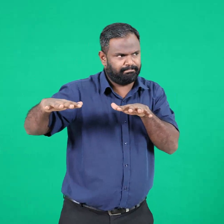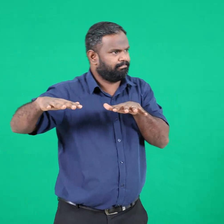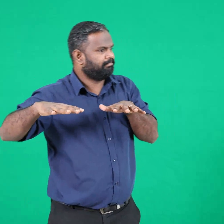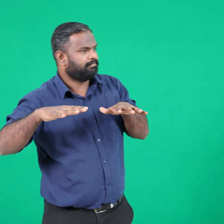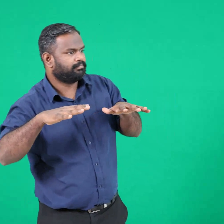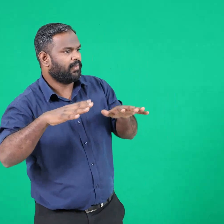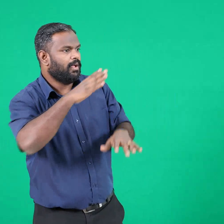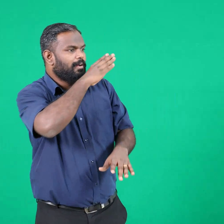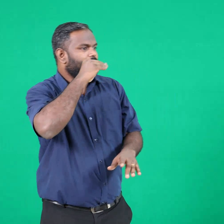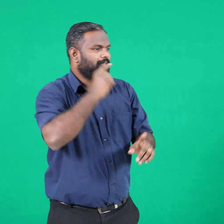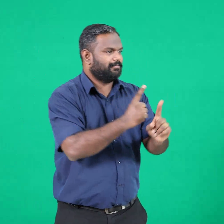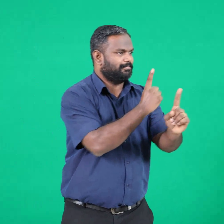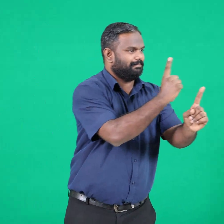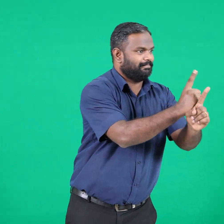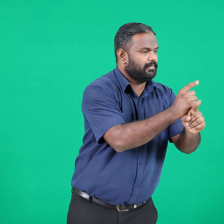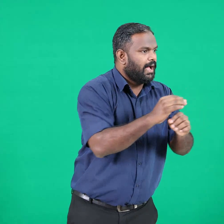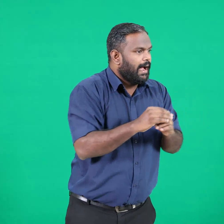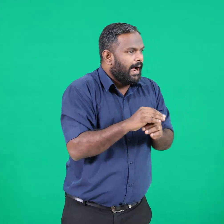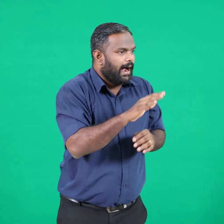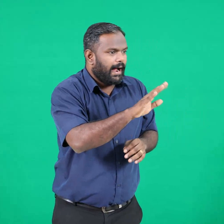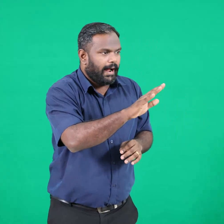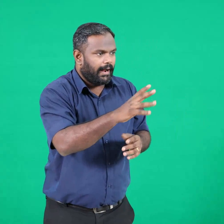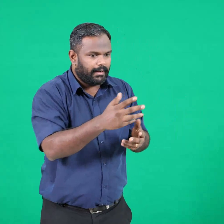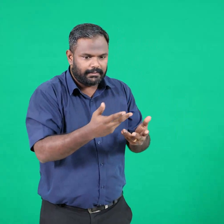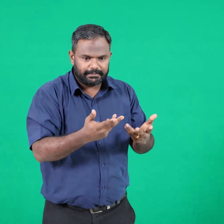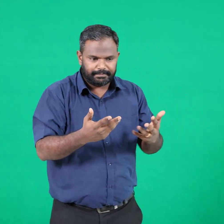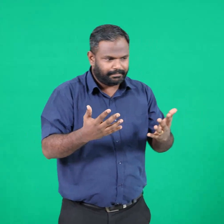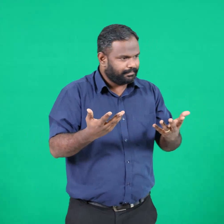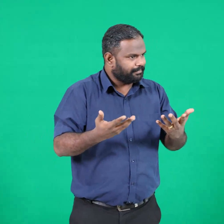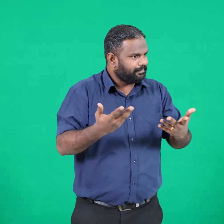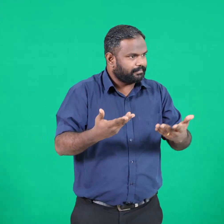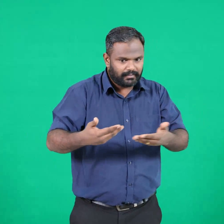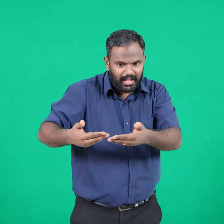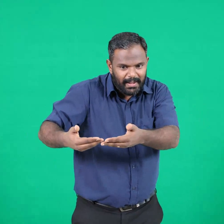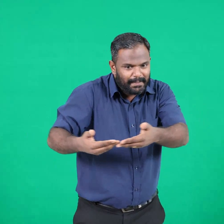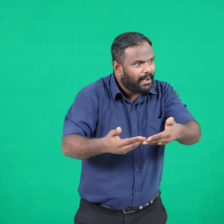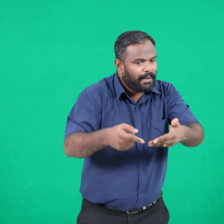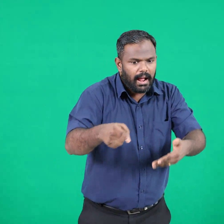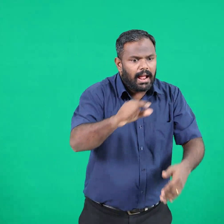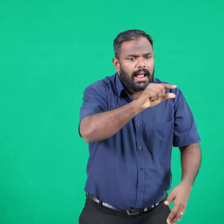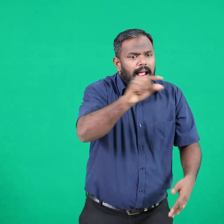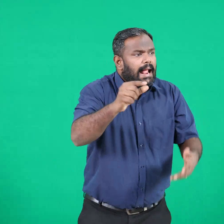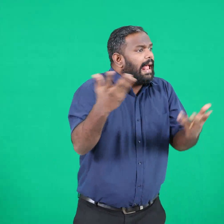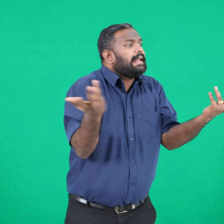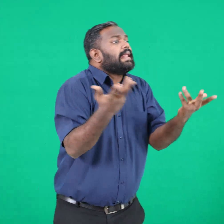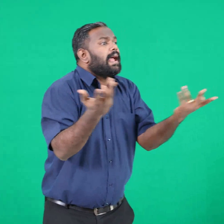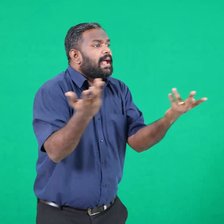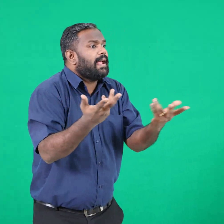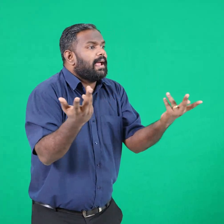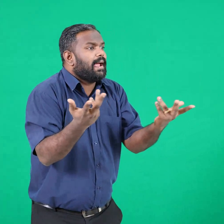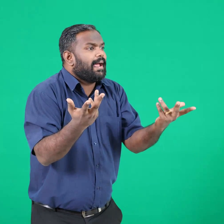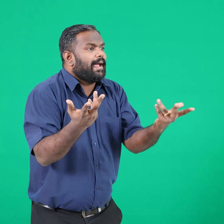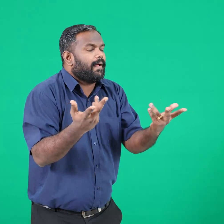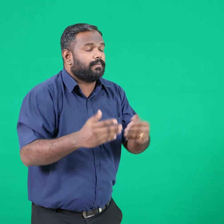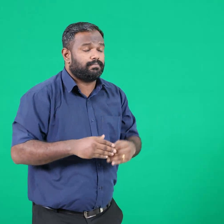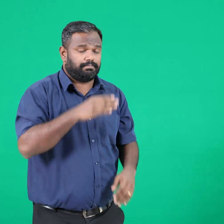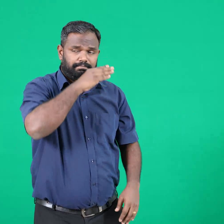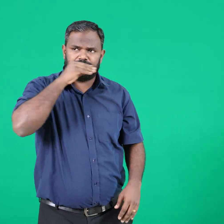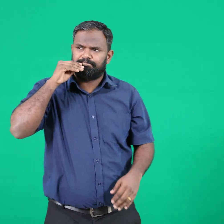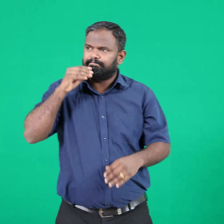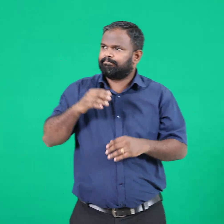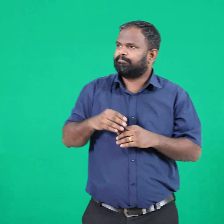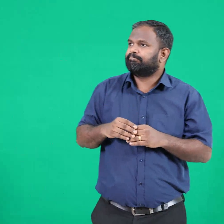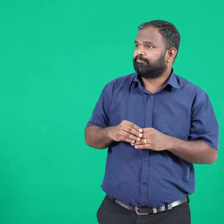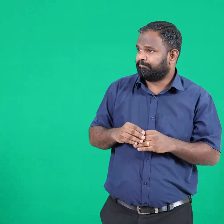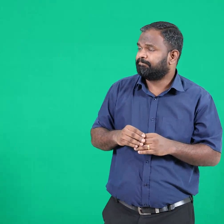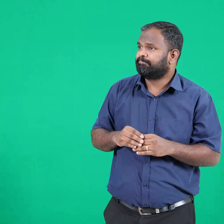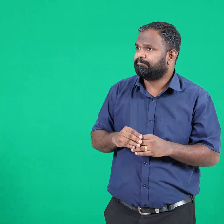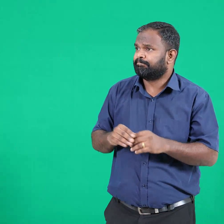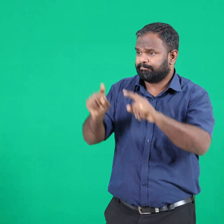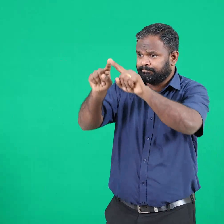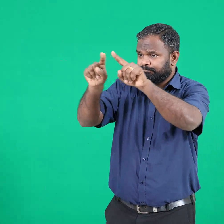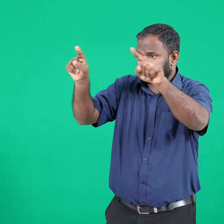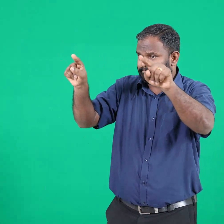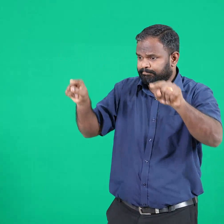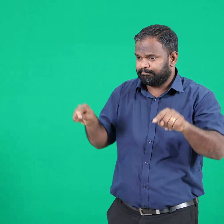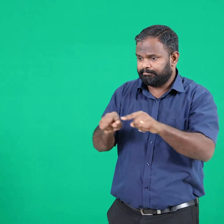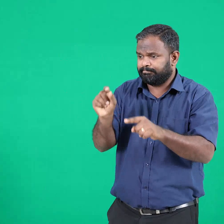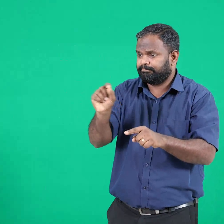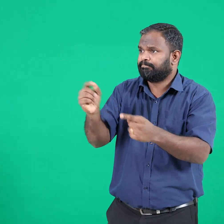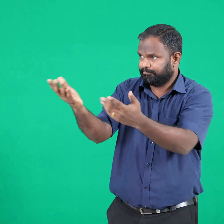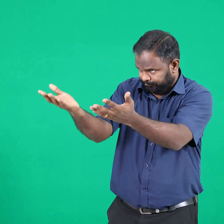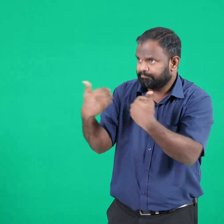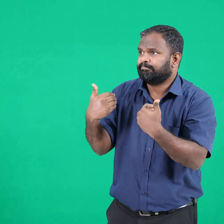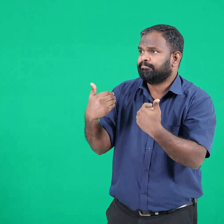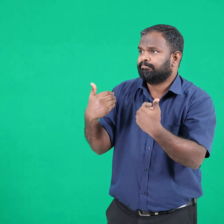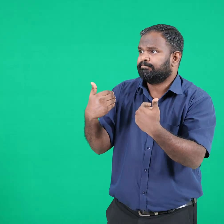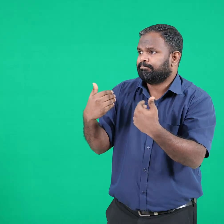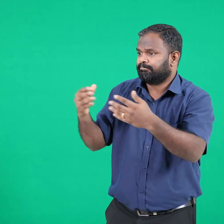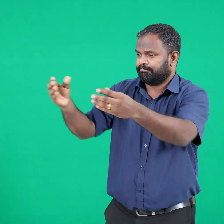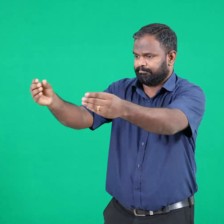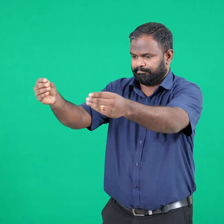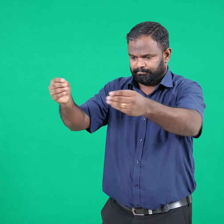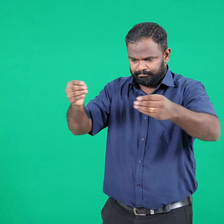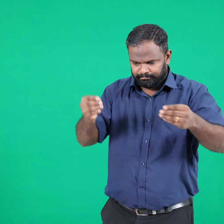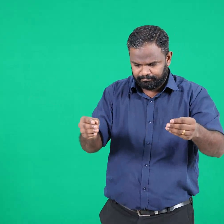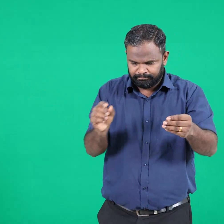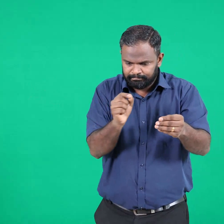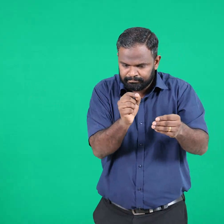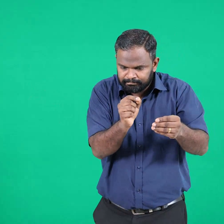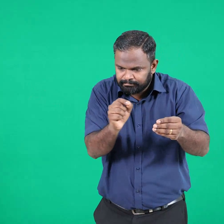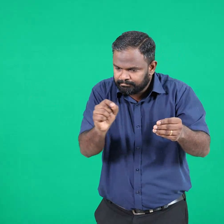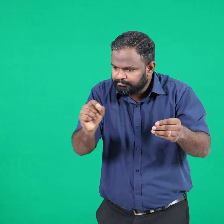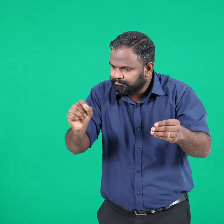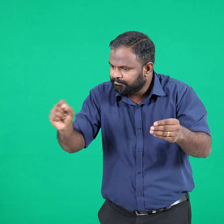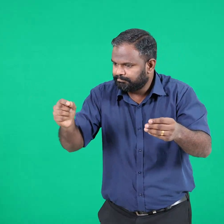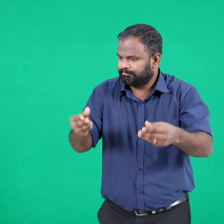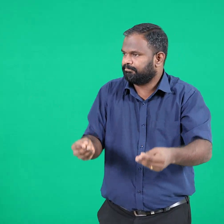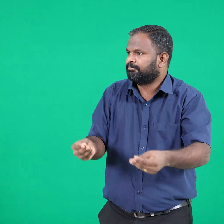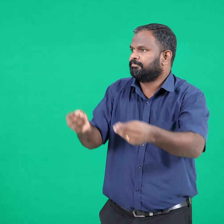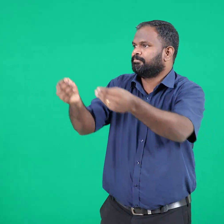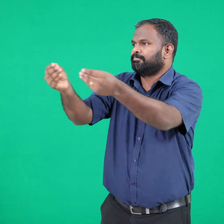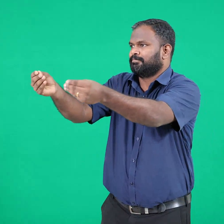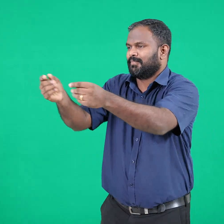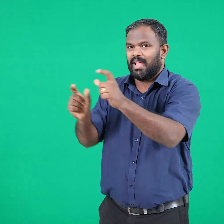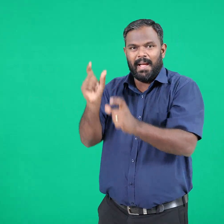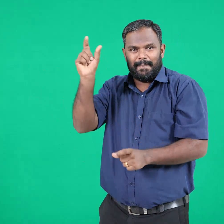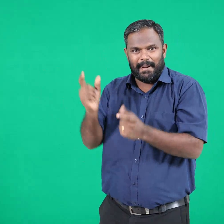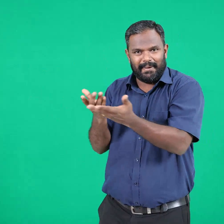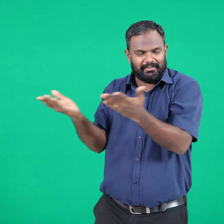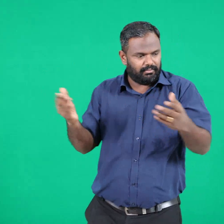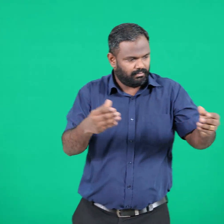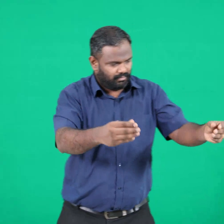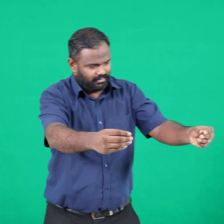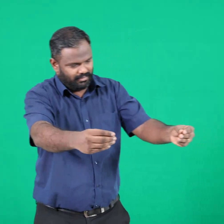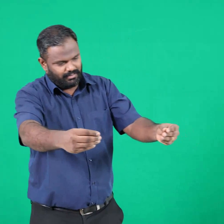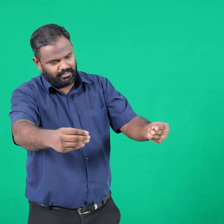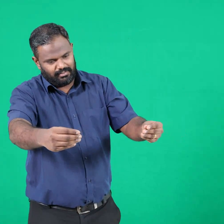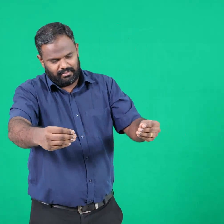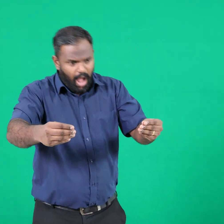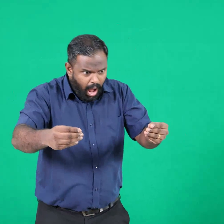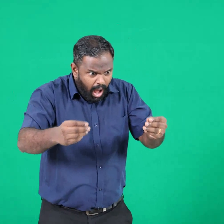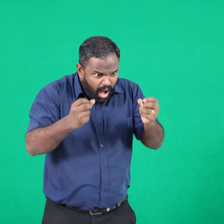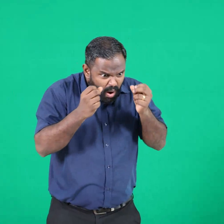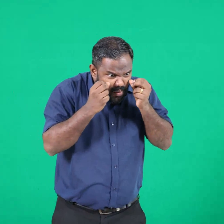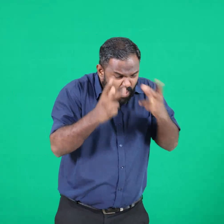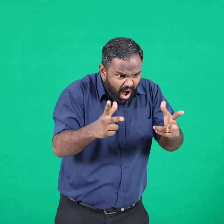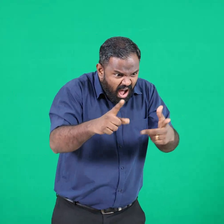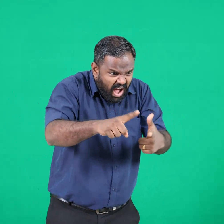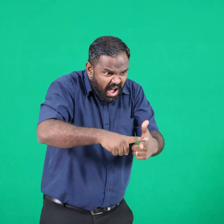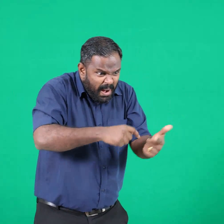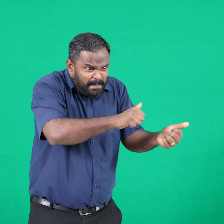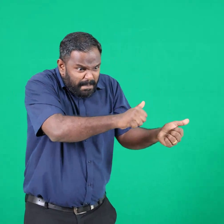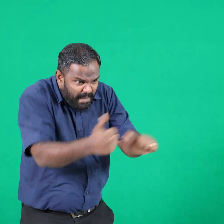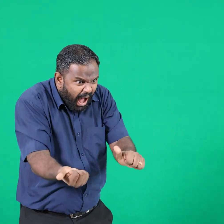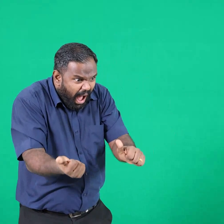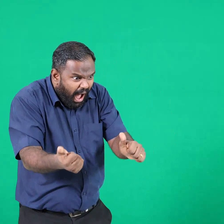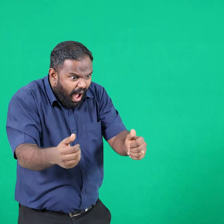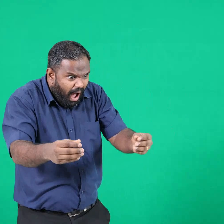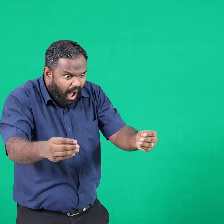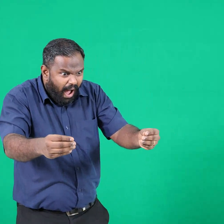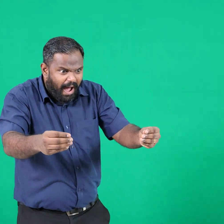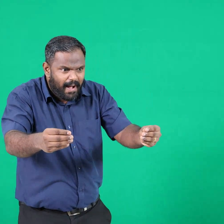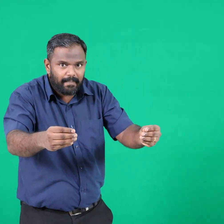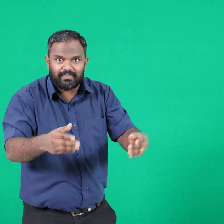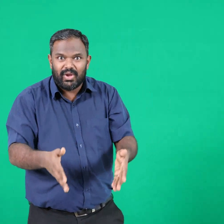Zechariah asked for a tablet and wrote, "His name is John." And they were all amazed.